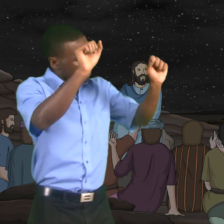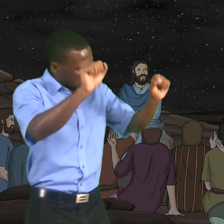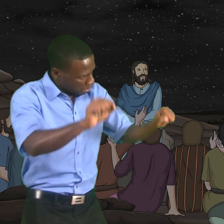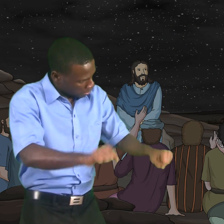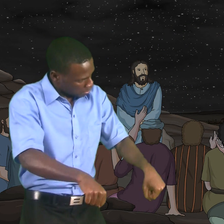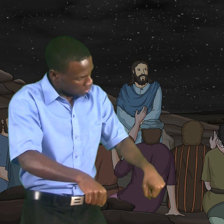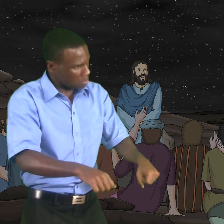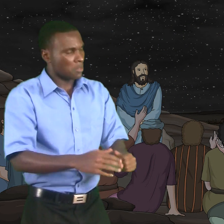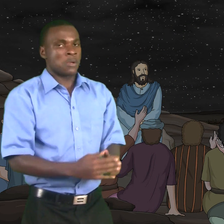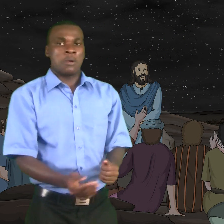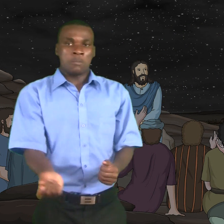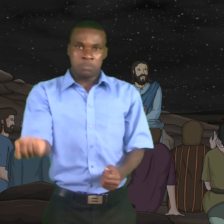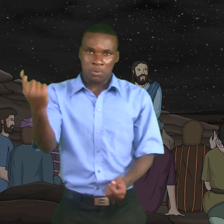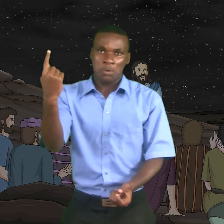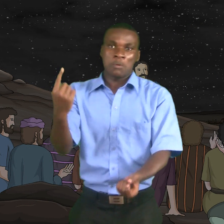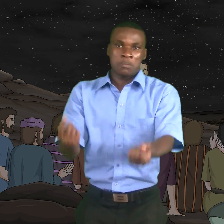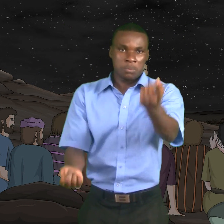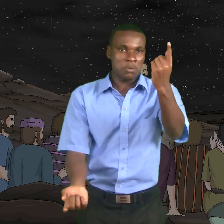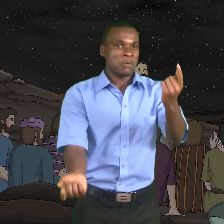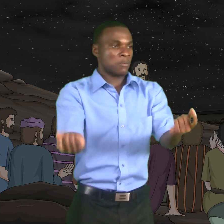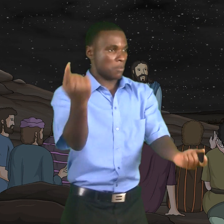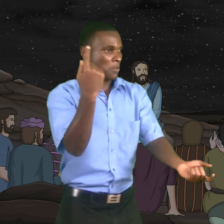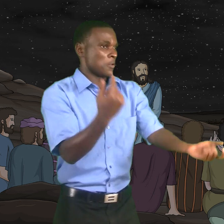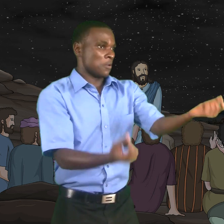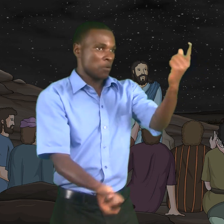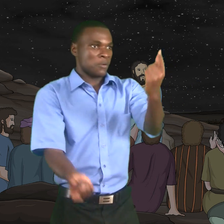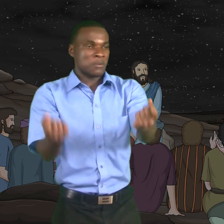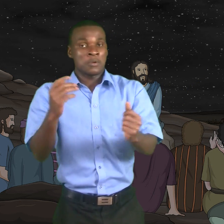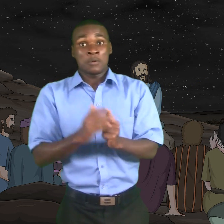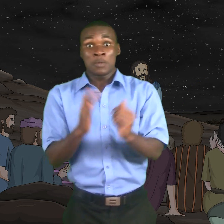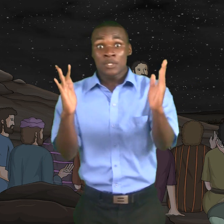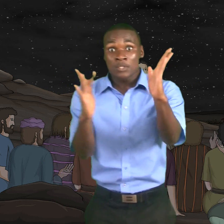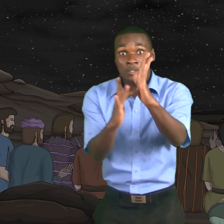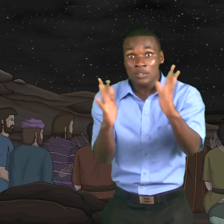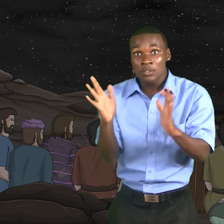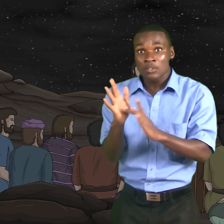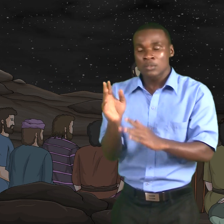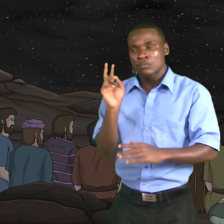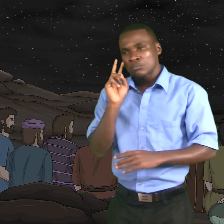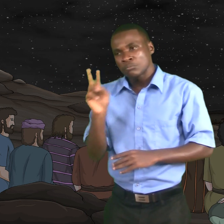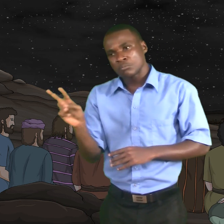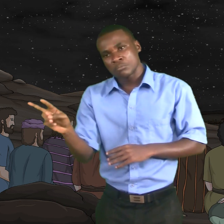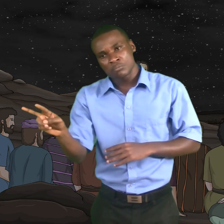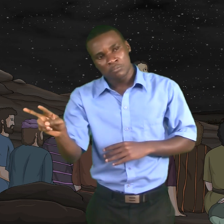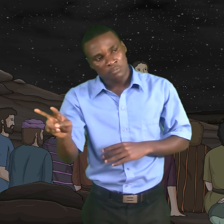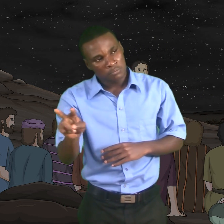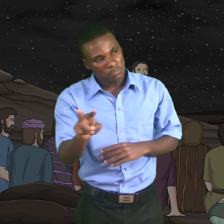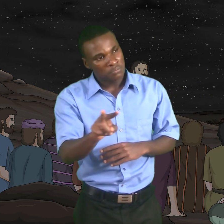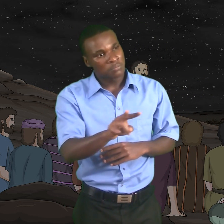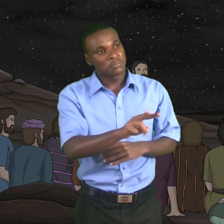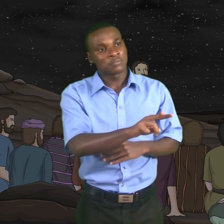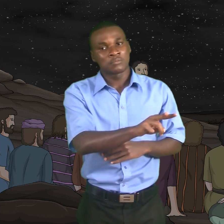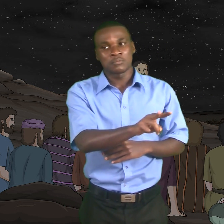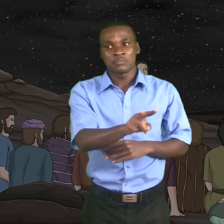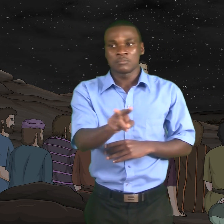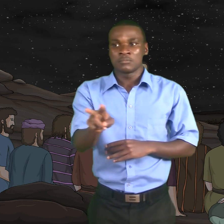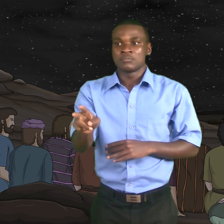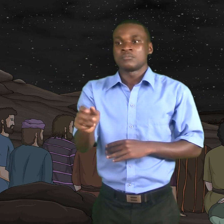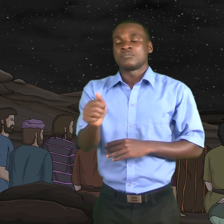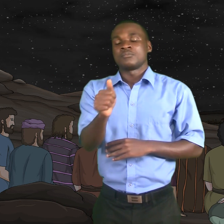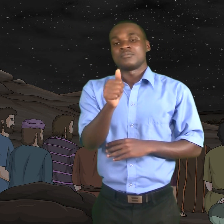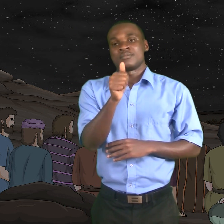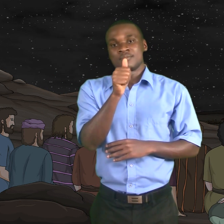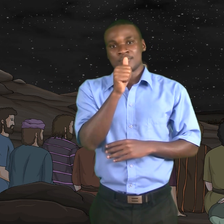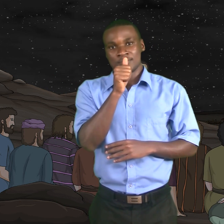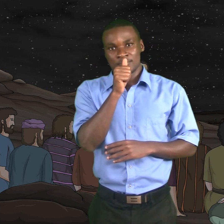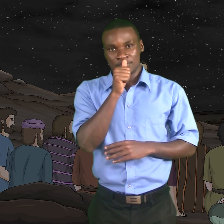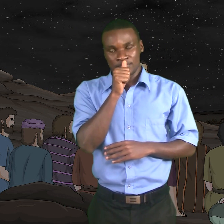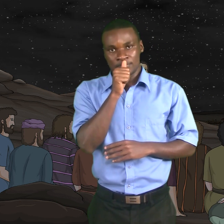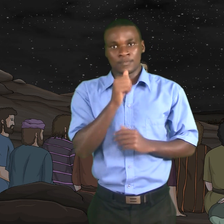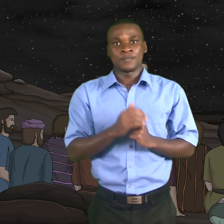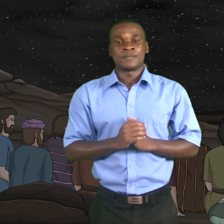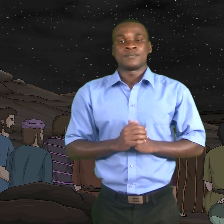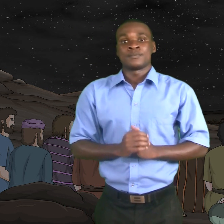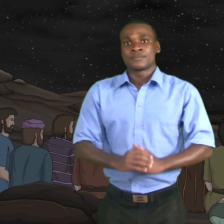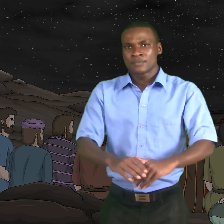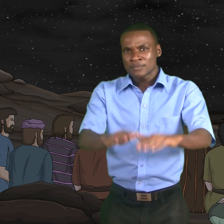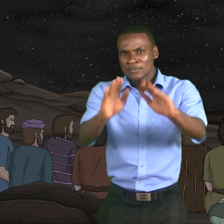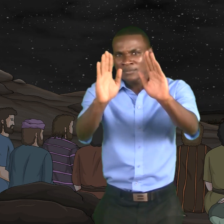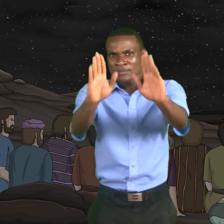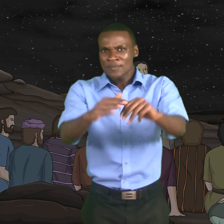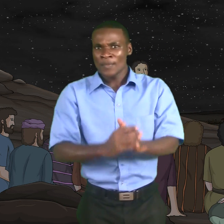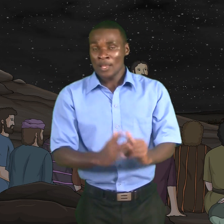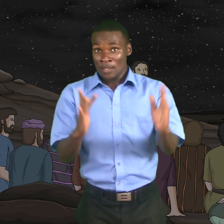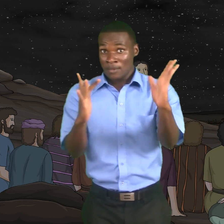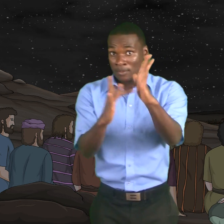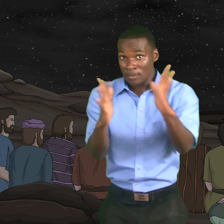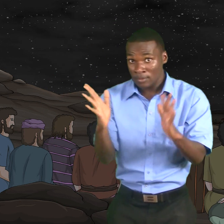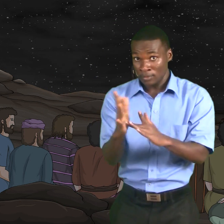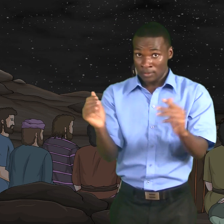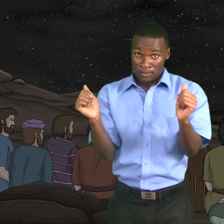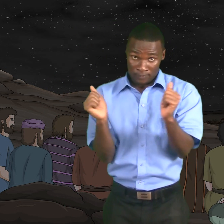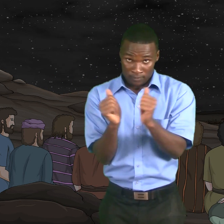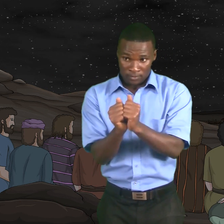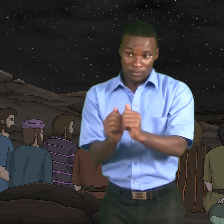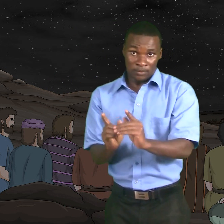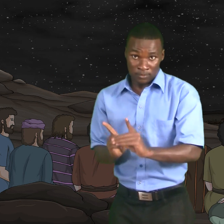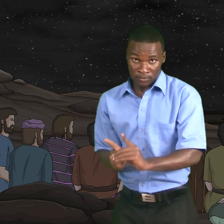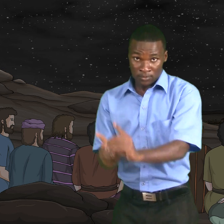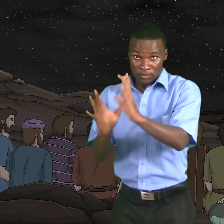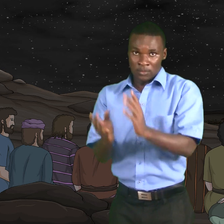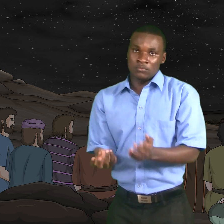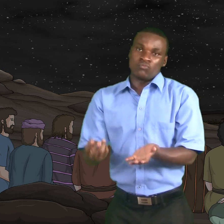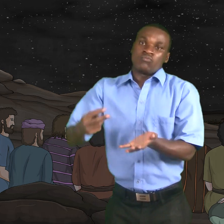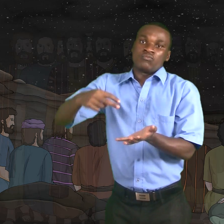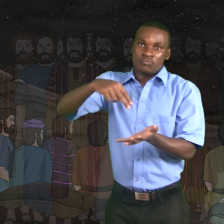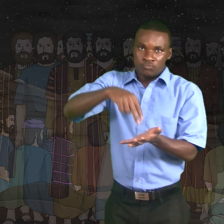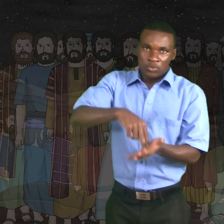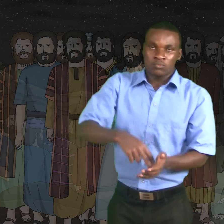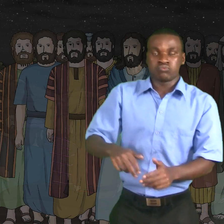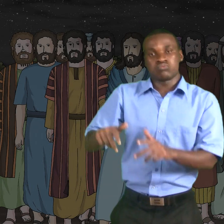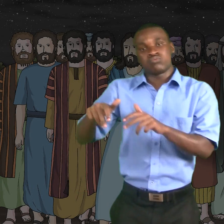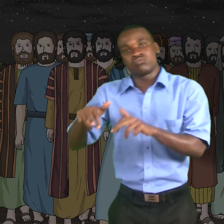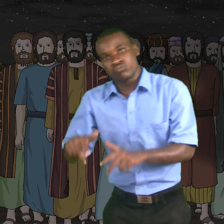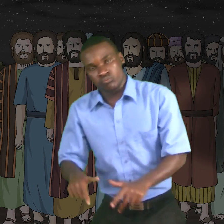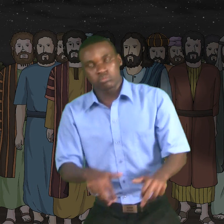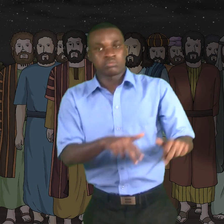And all the other disciples said the same thing.